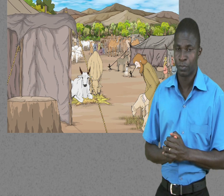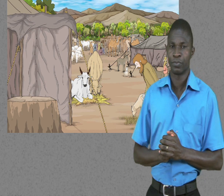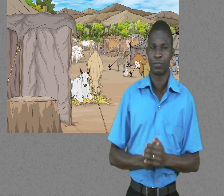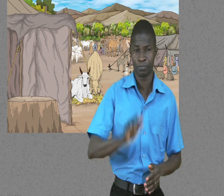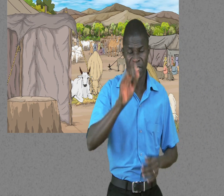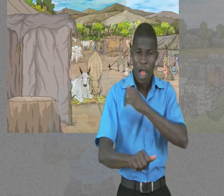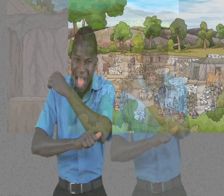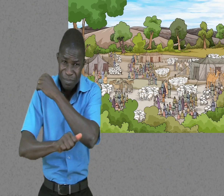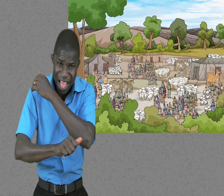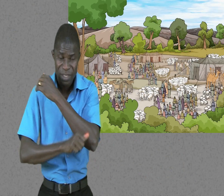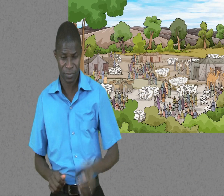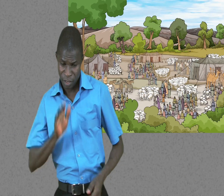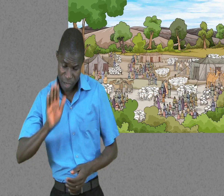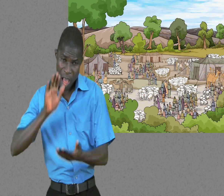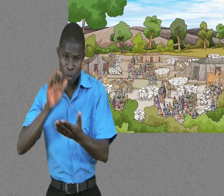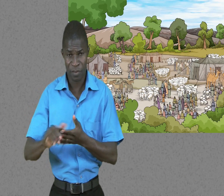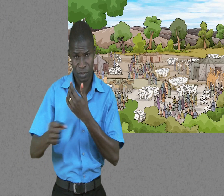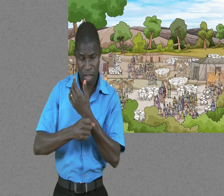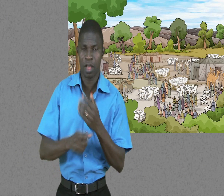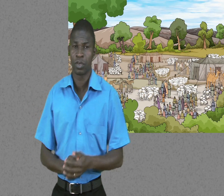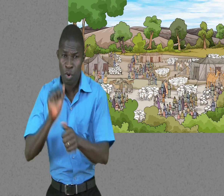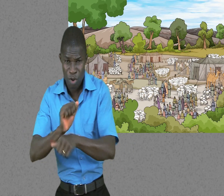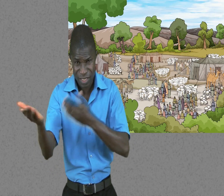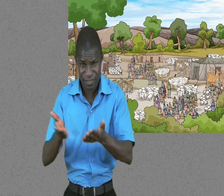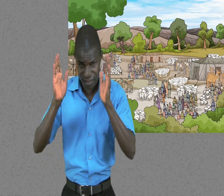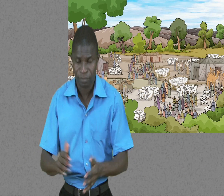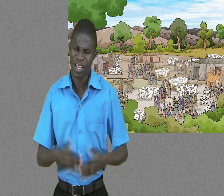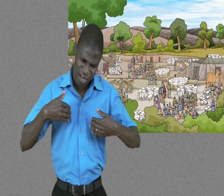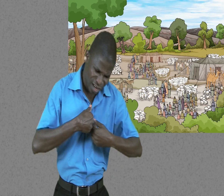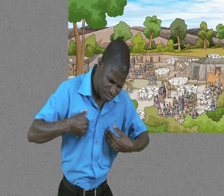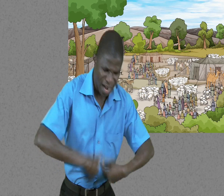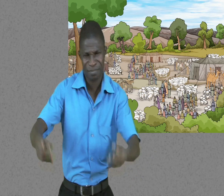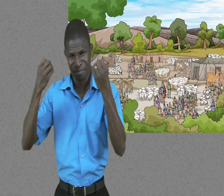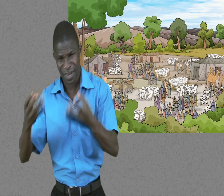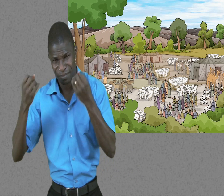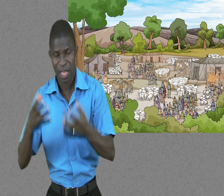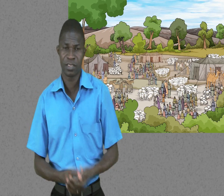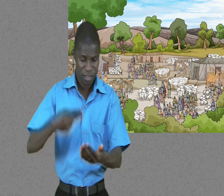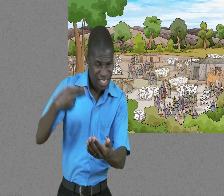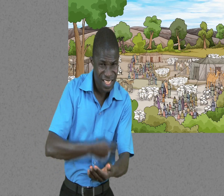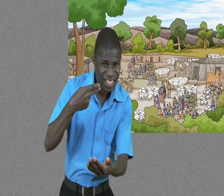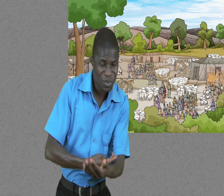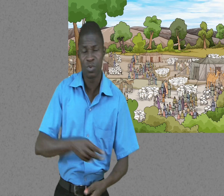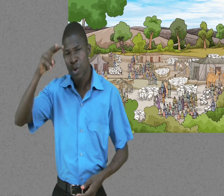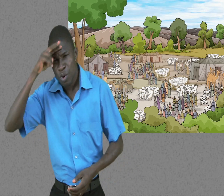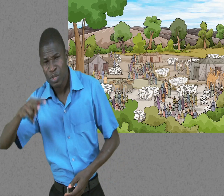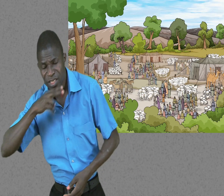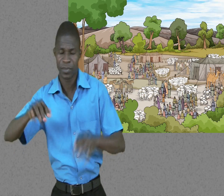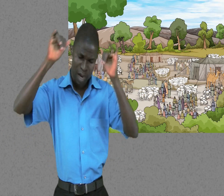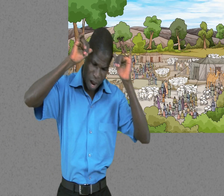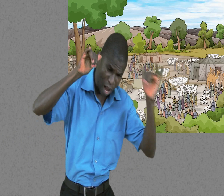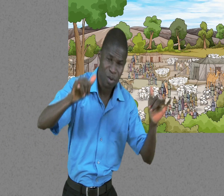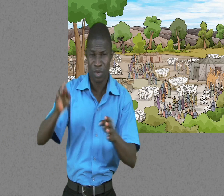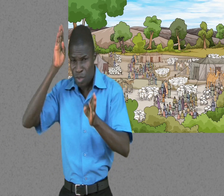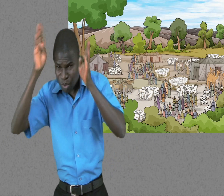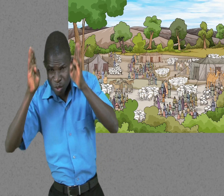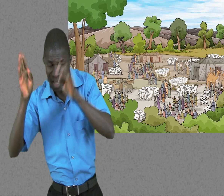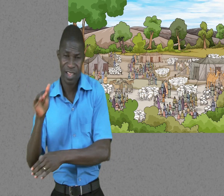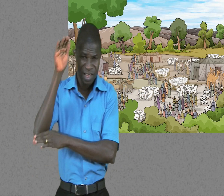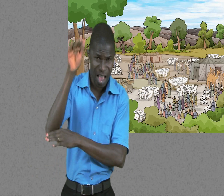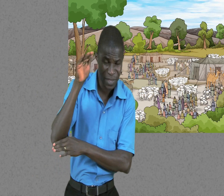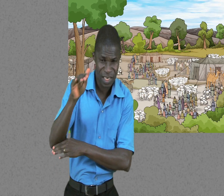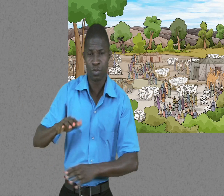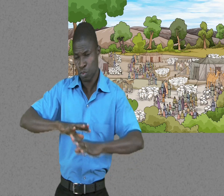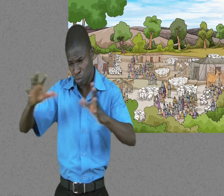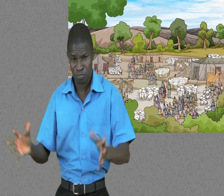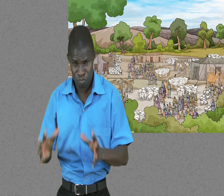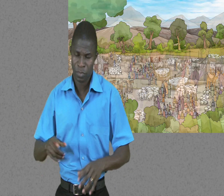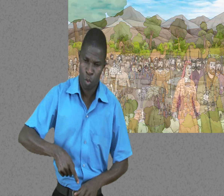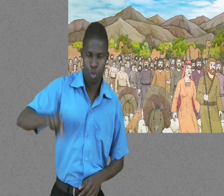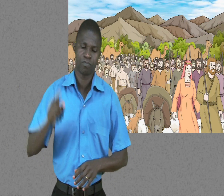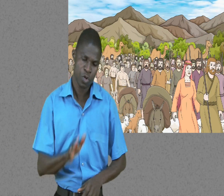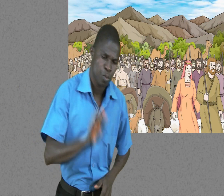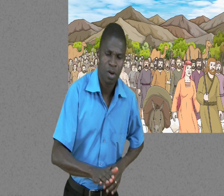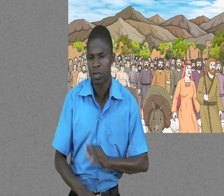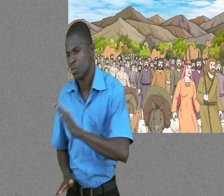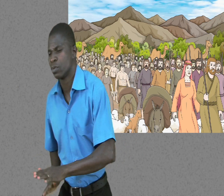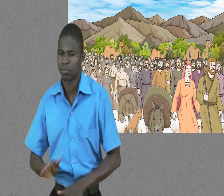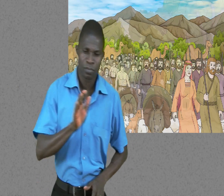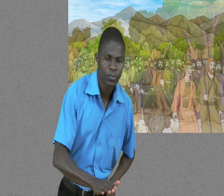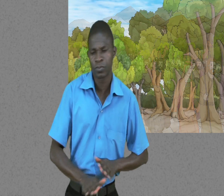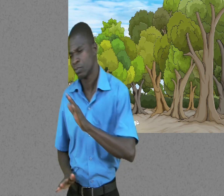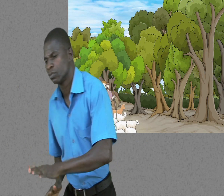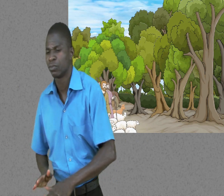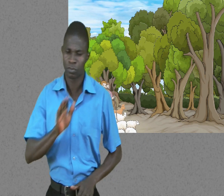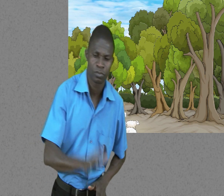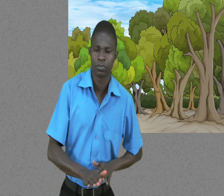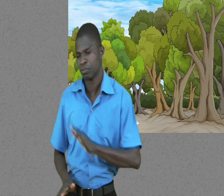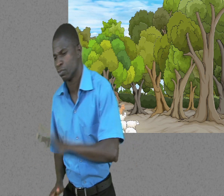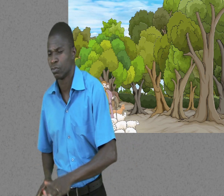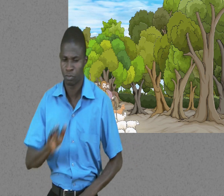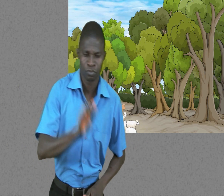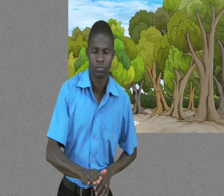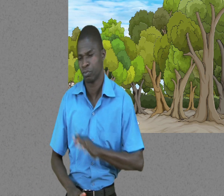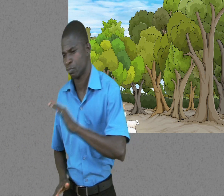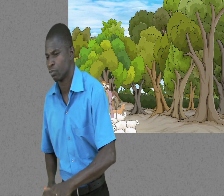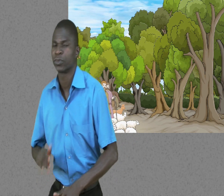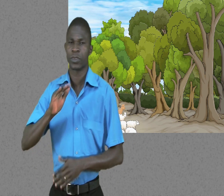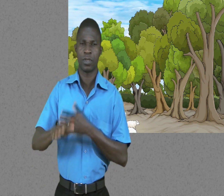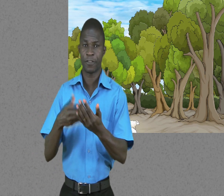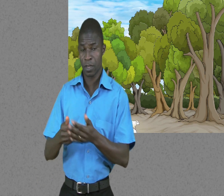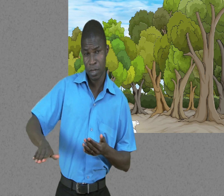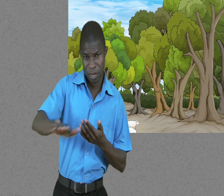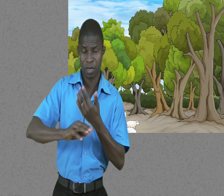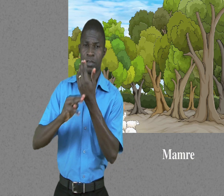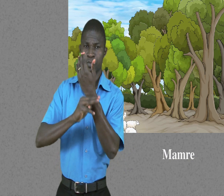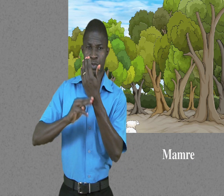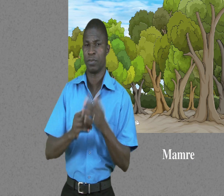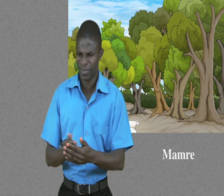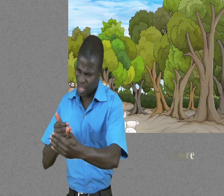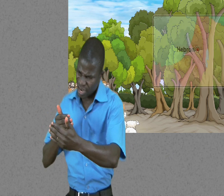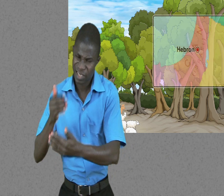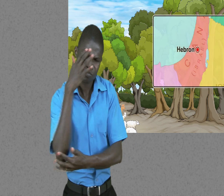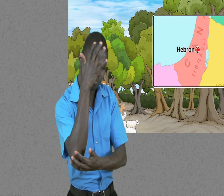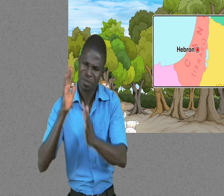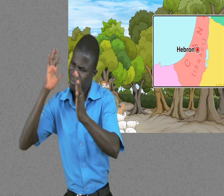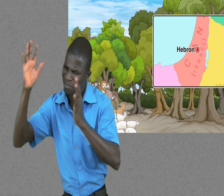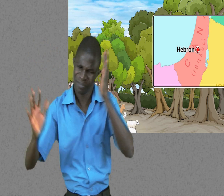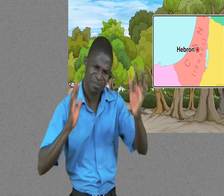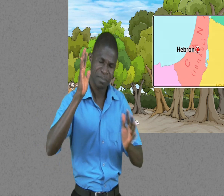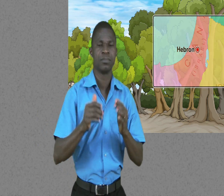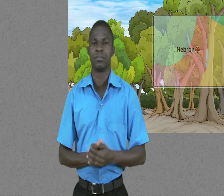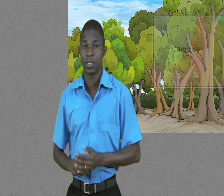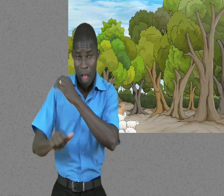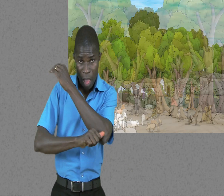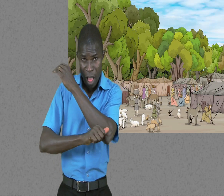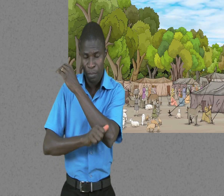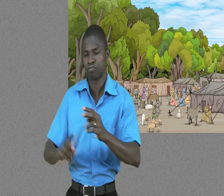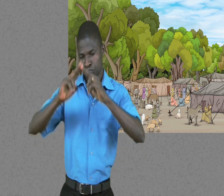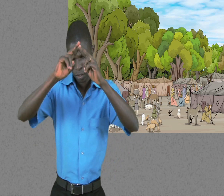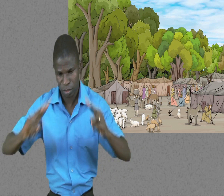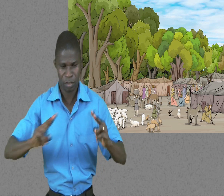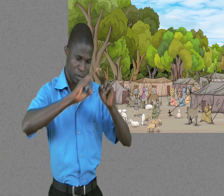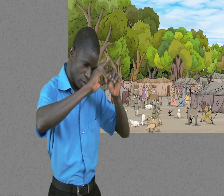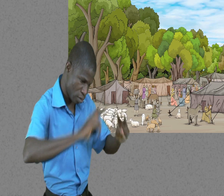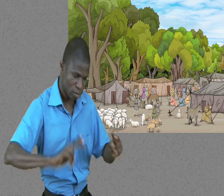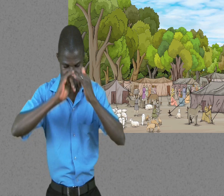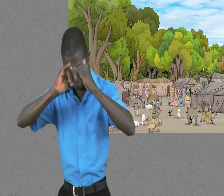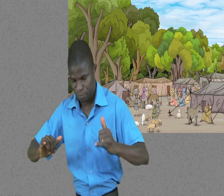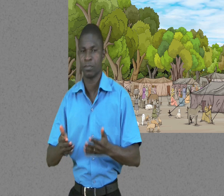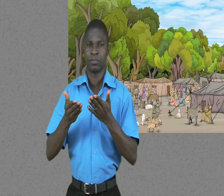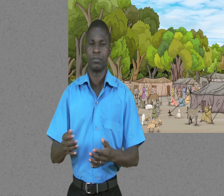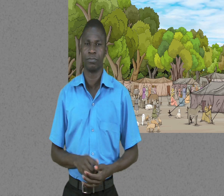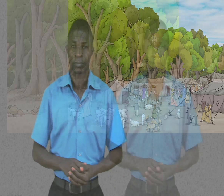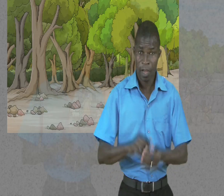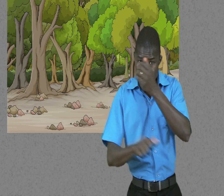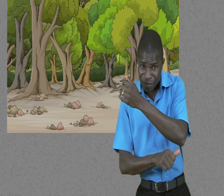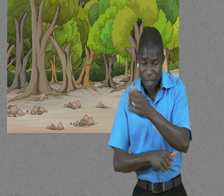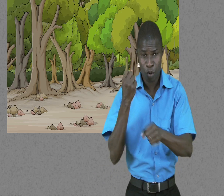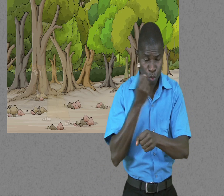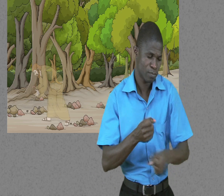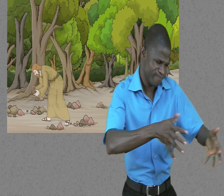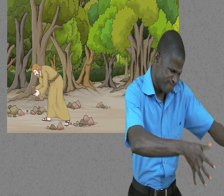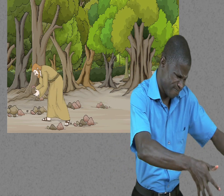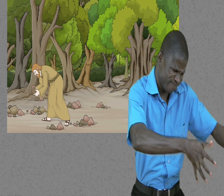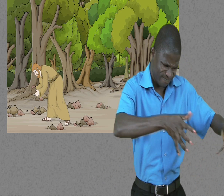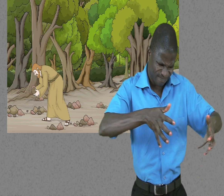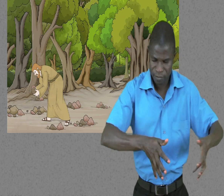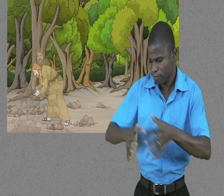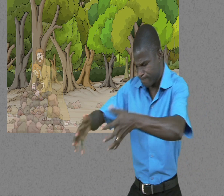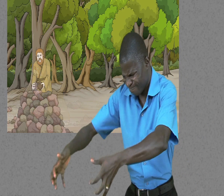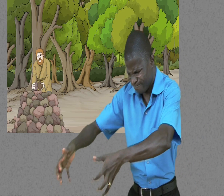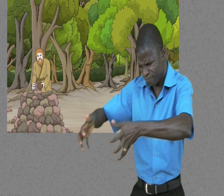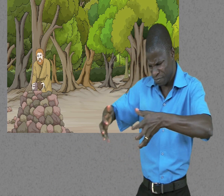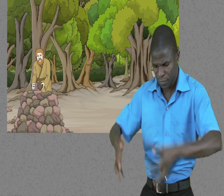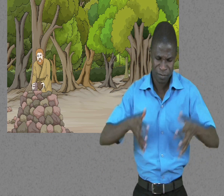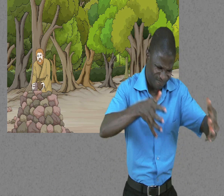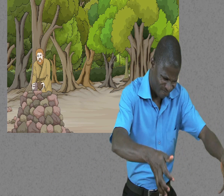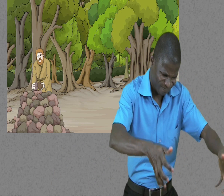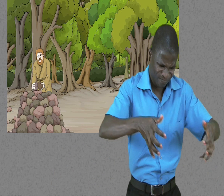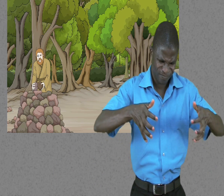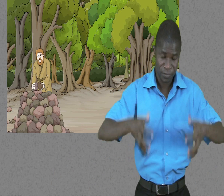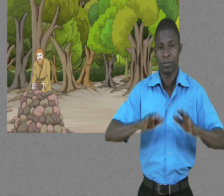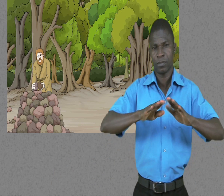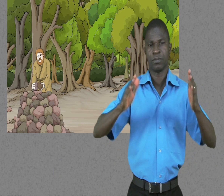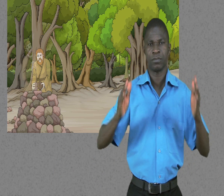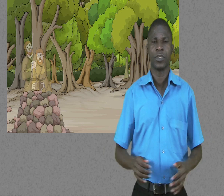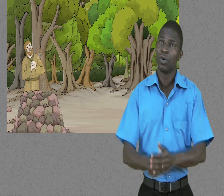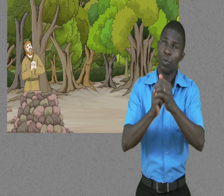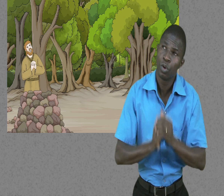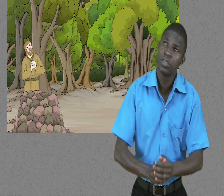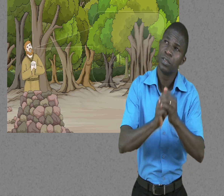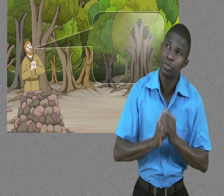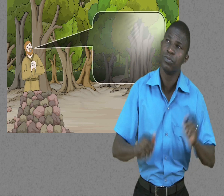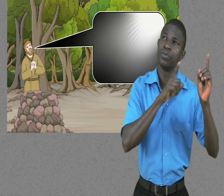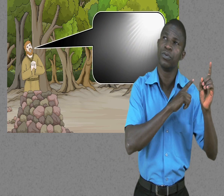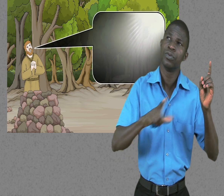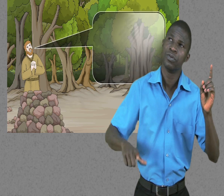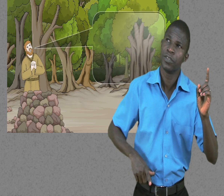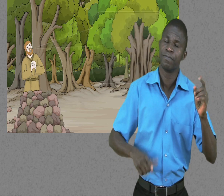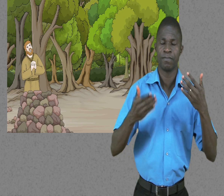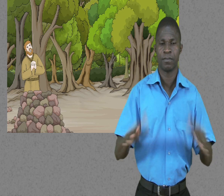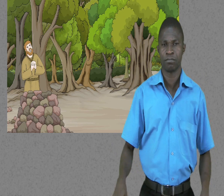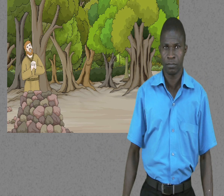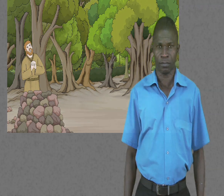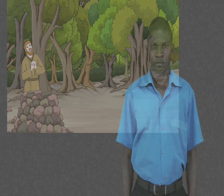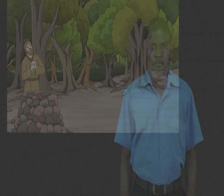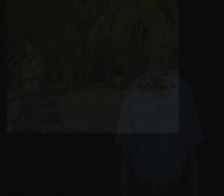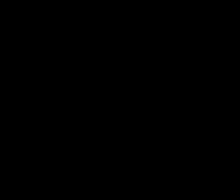So Abram moved his tent and went to live near the Oaks of Mamre at Hebron, where he built an altar to the LORD.